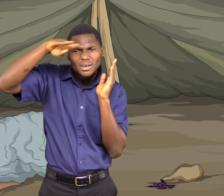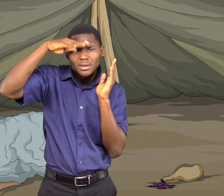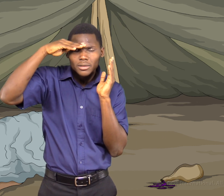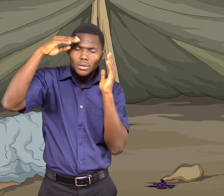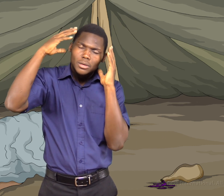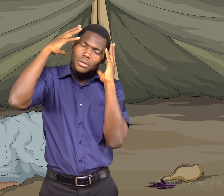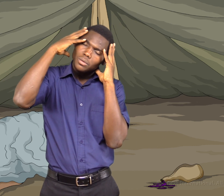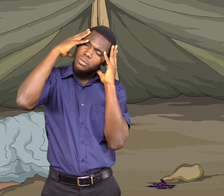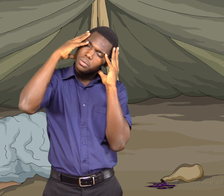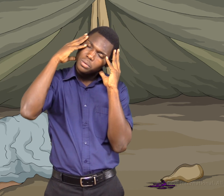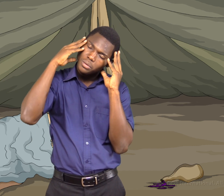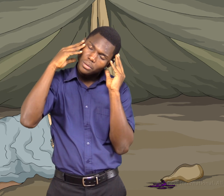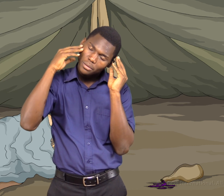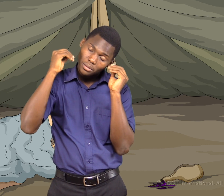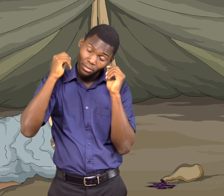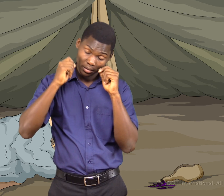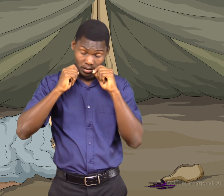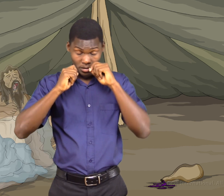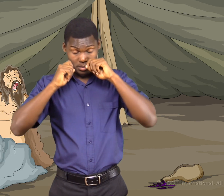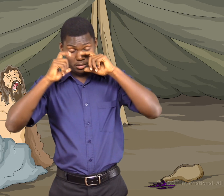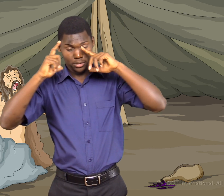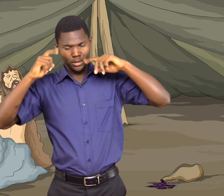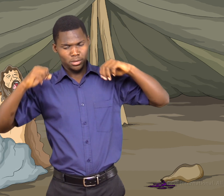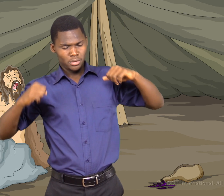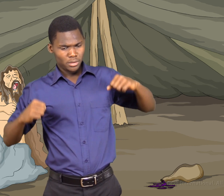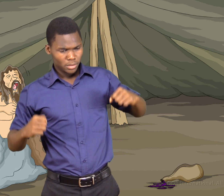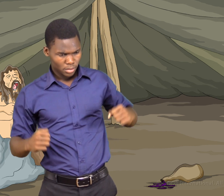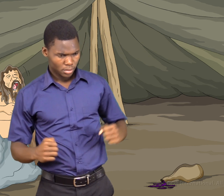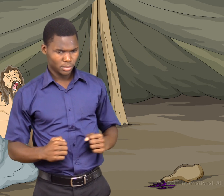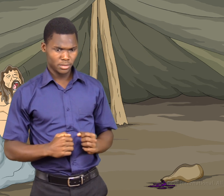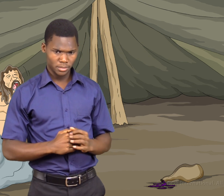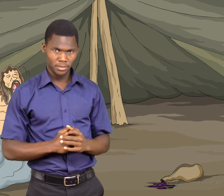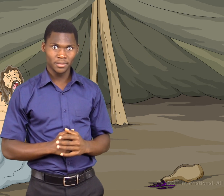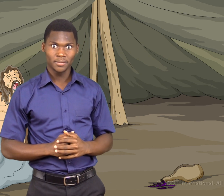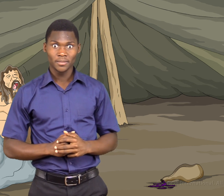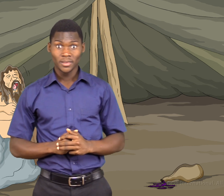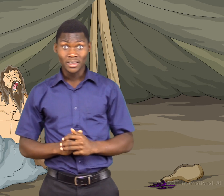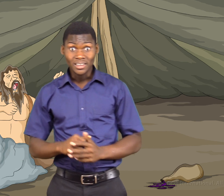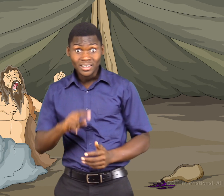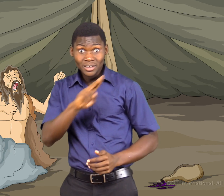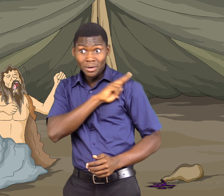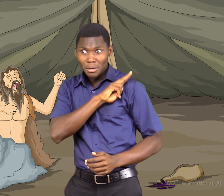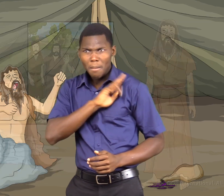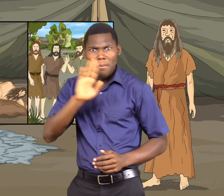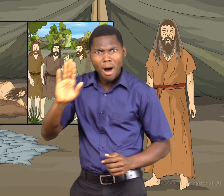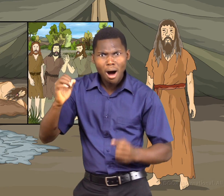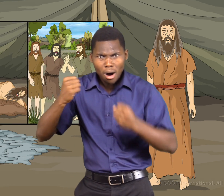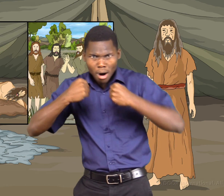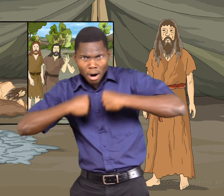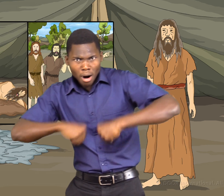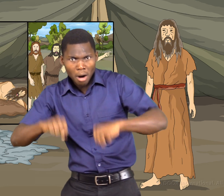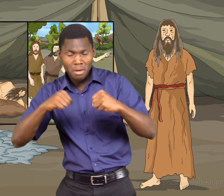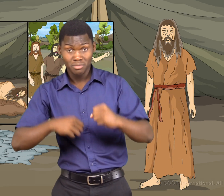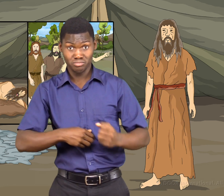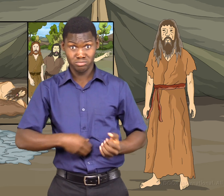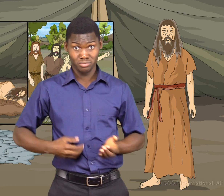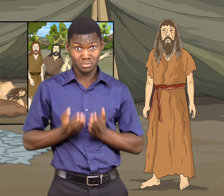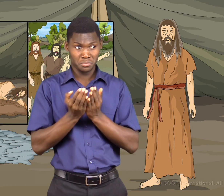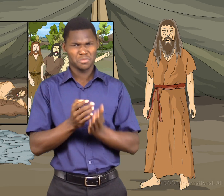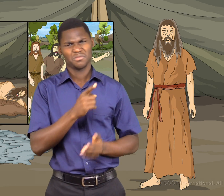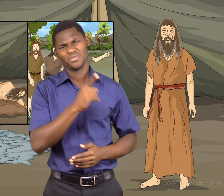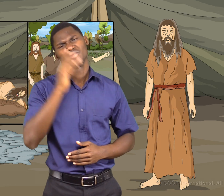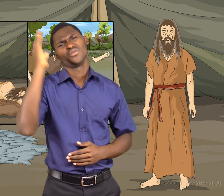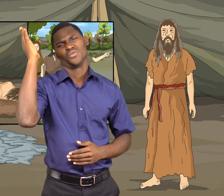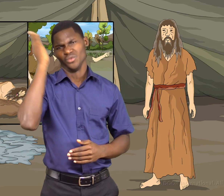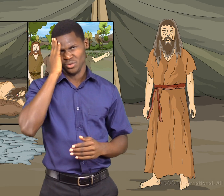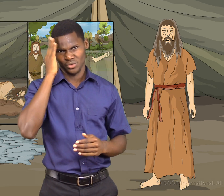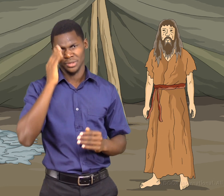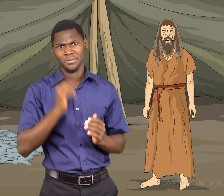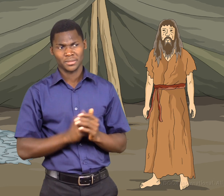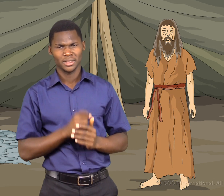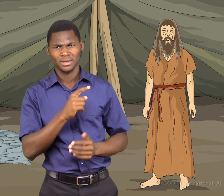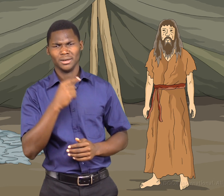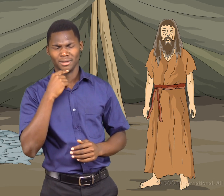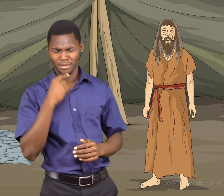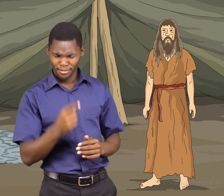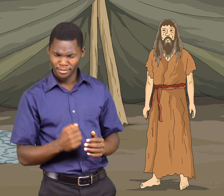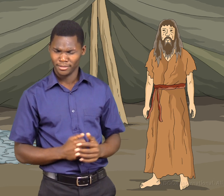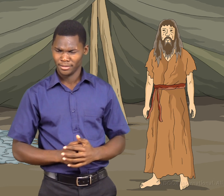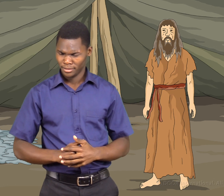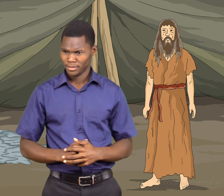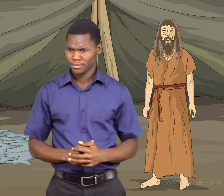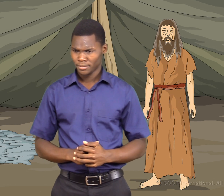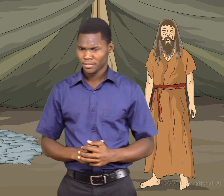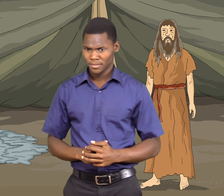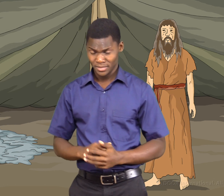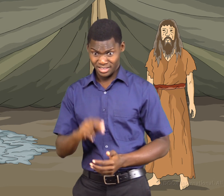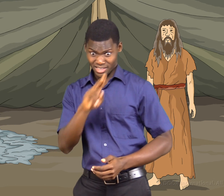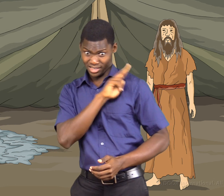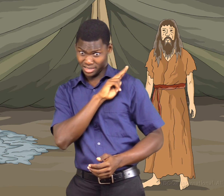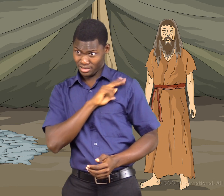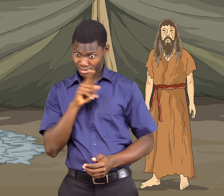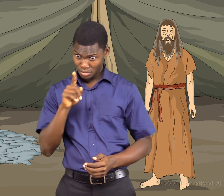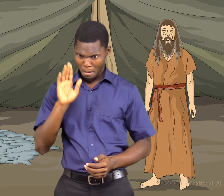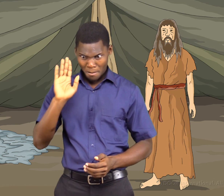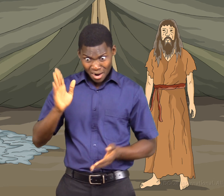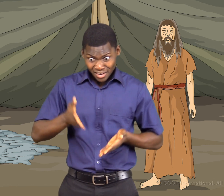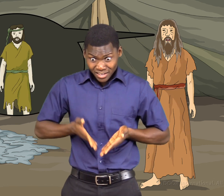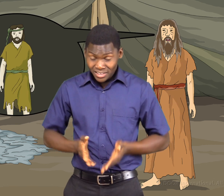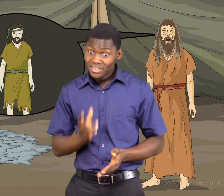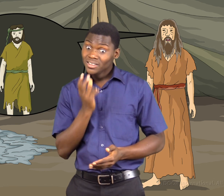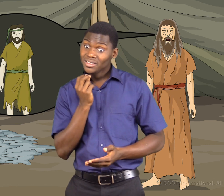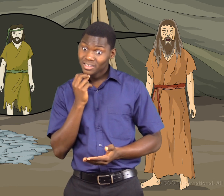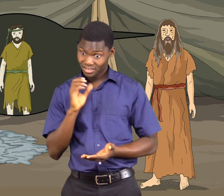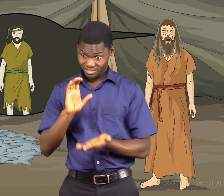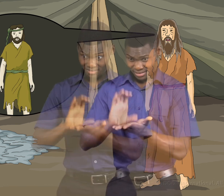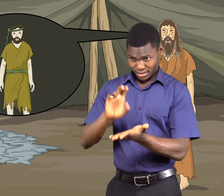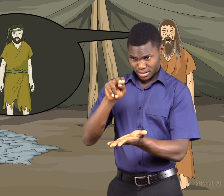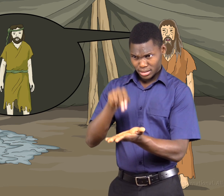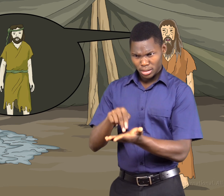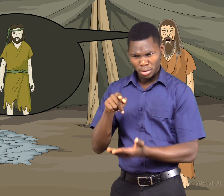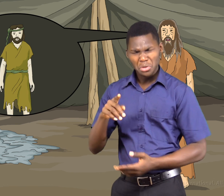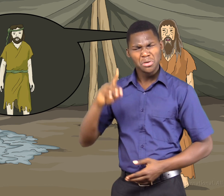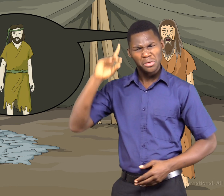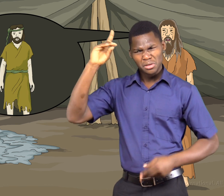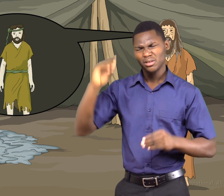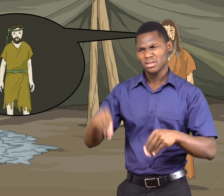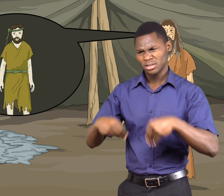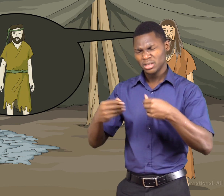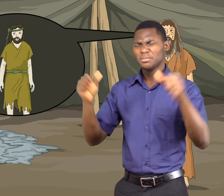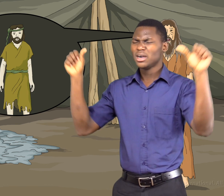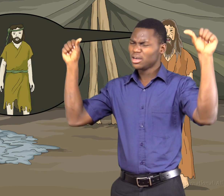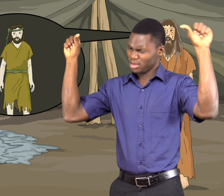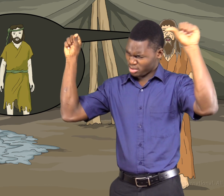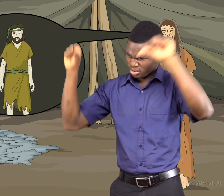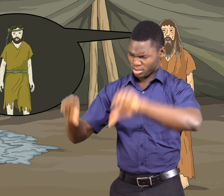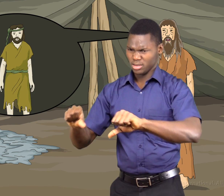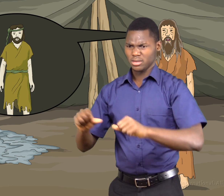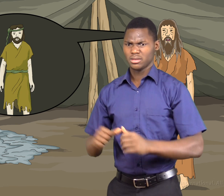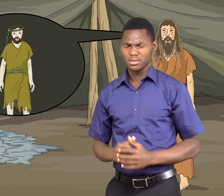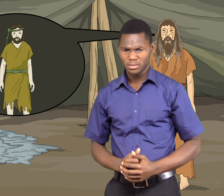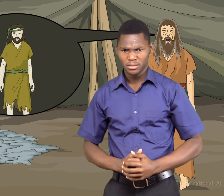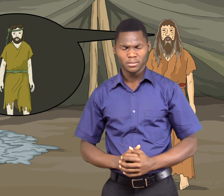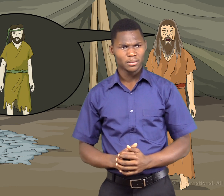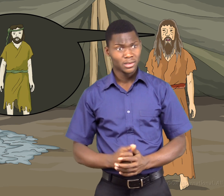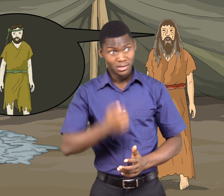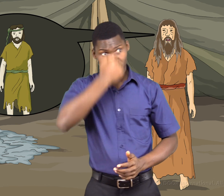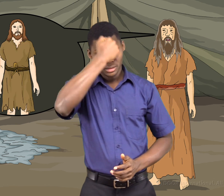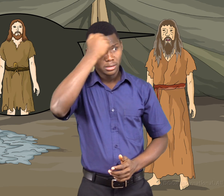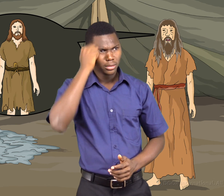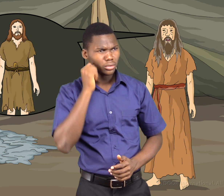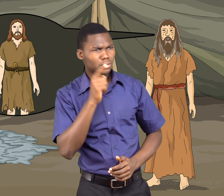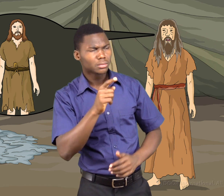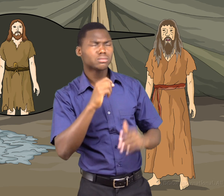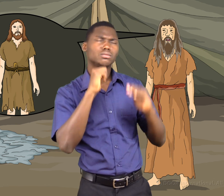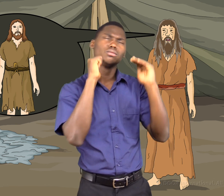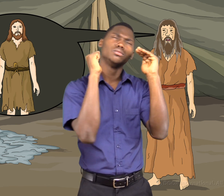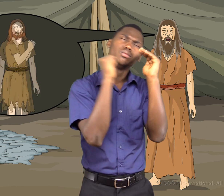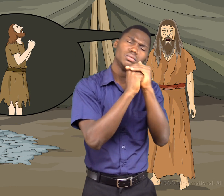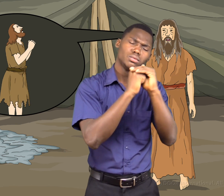When Noah awoke from his drunkenness and learned what his youngest son had done to him, he said, “Cursed be Canaan! A servant of servants shall he be to his brothers.”